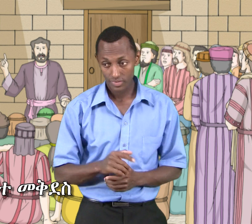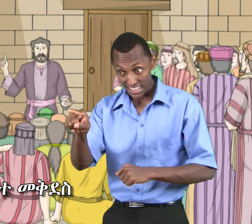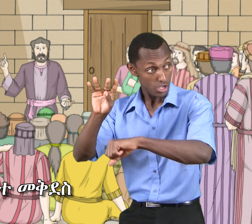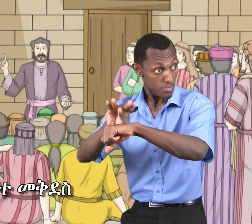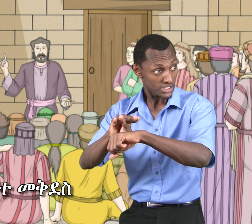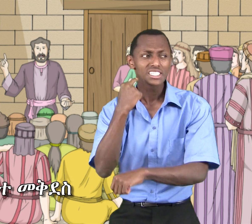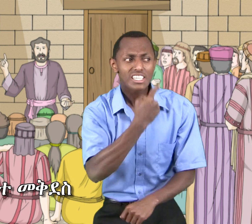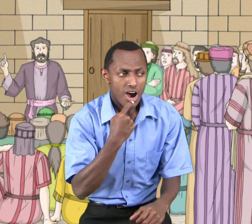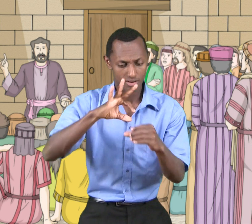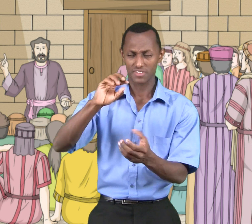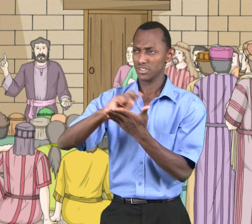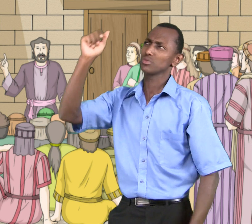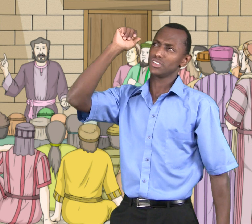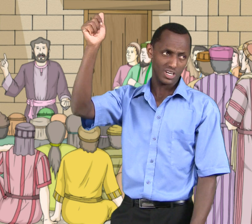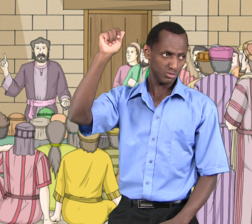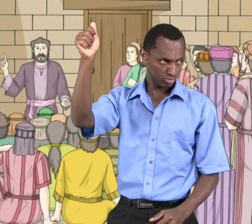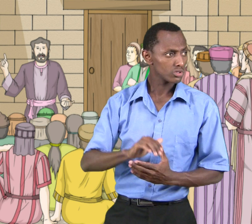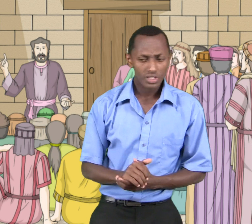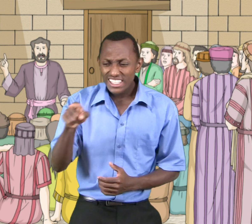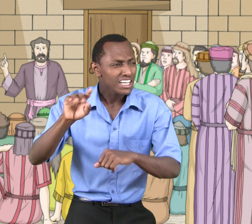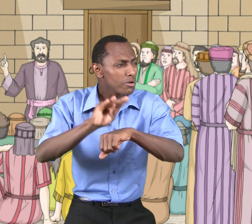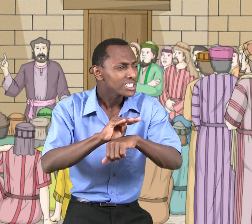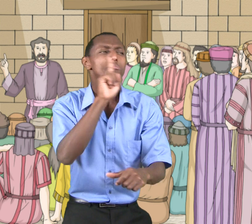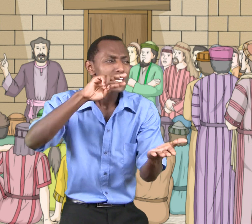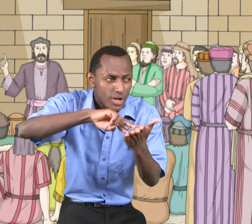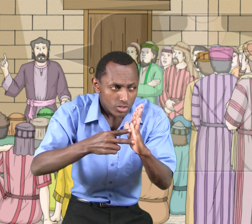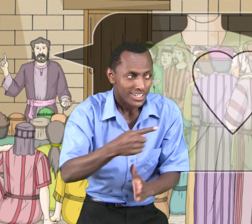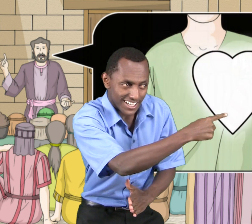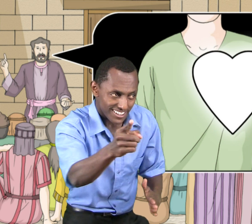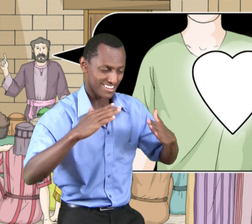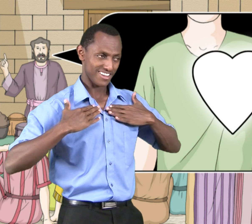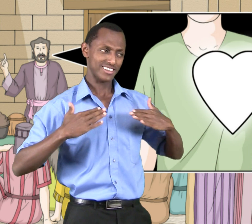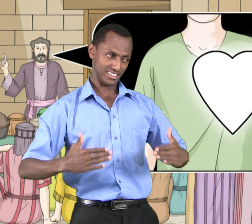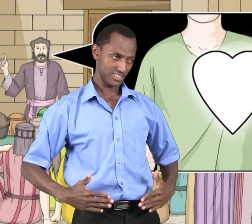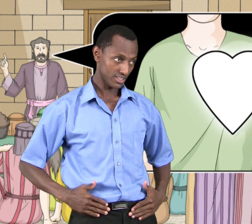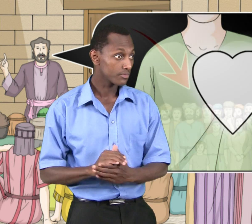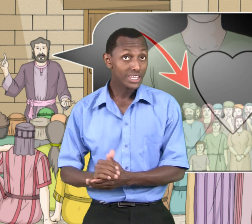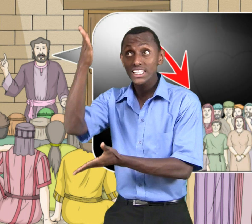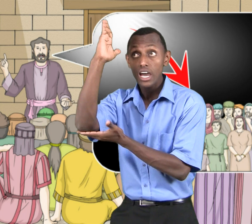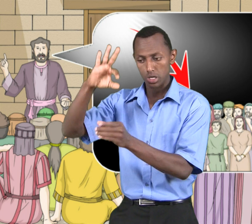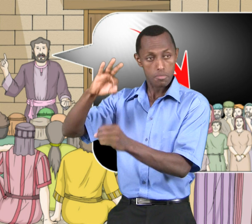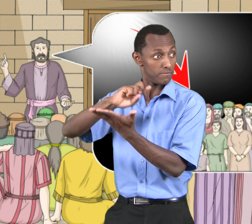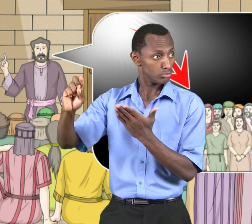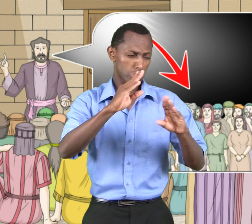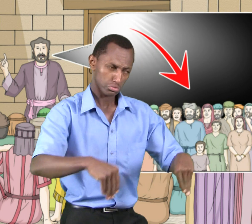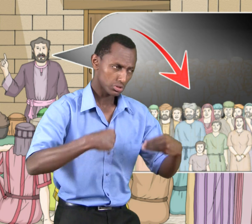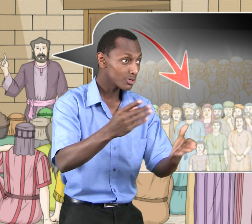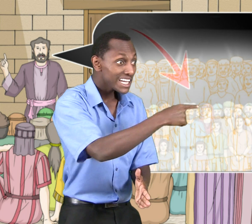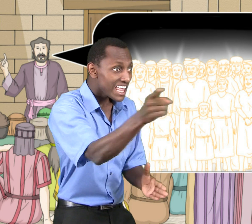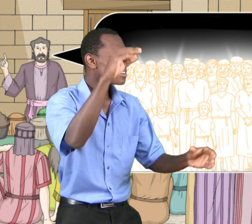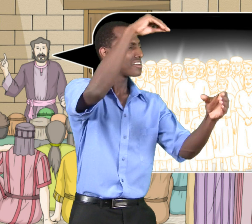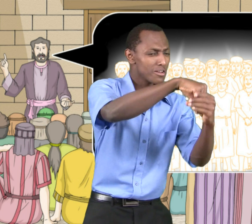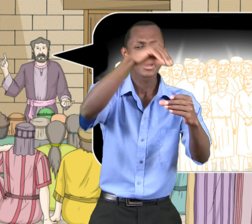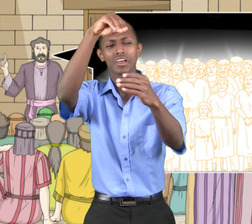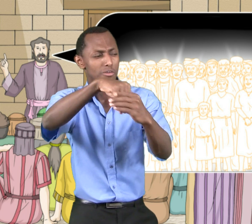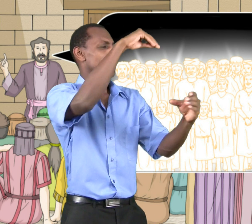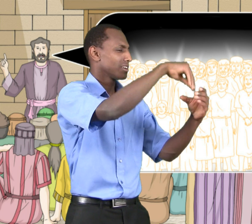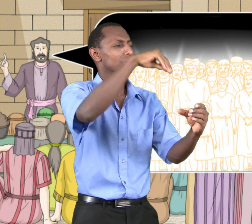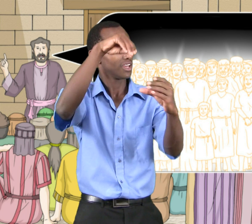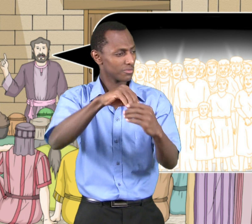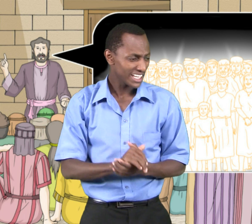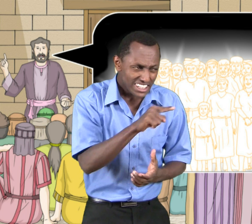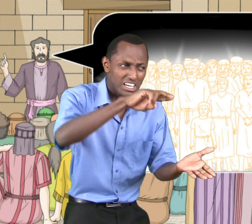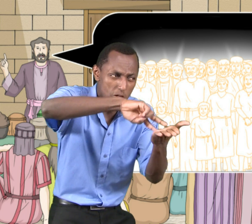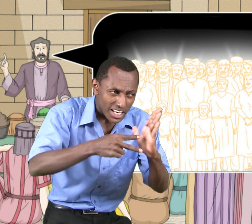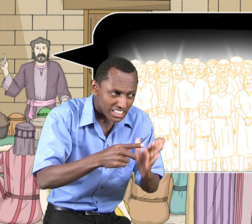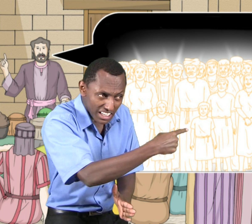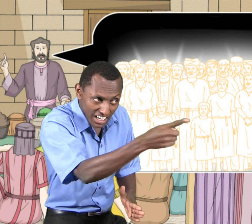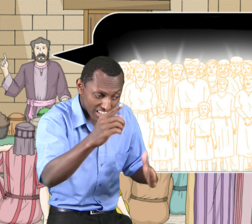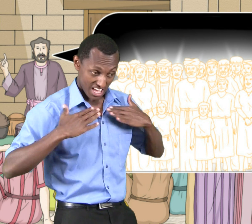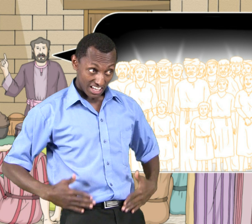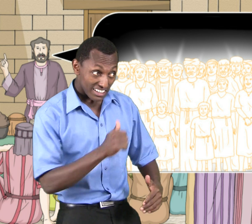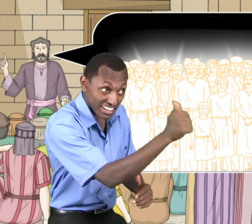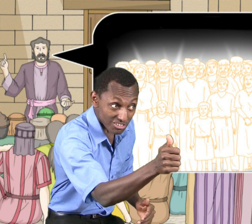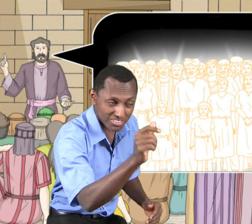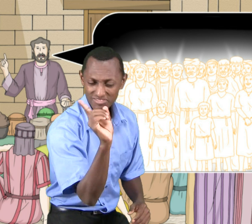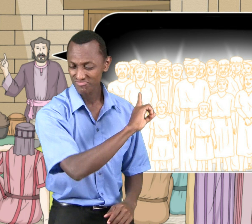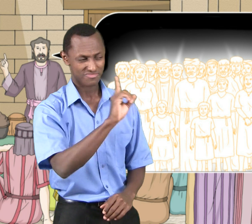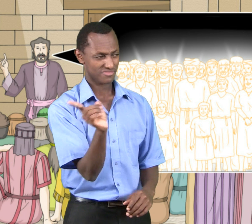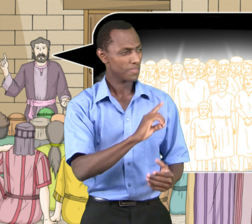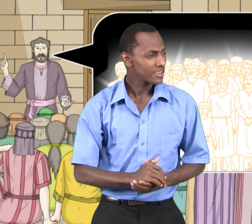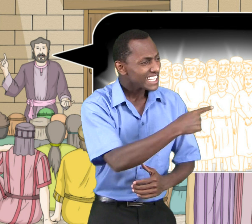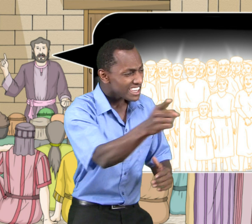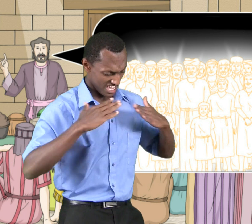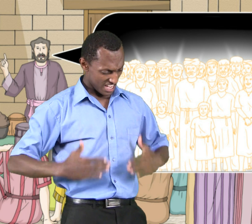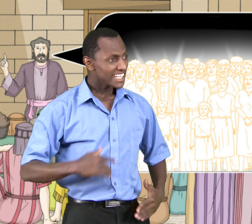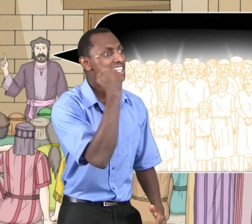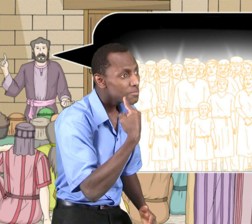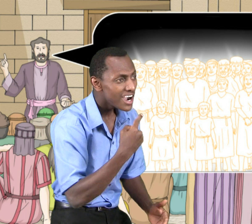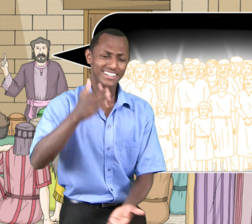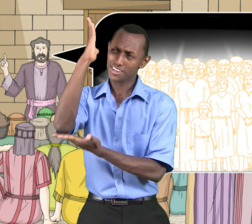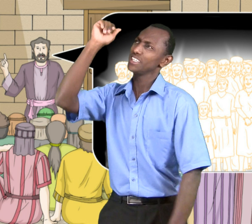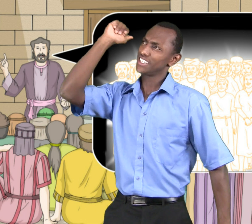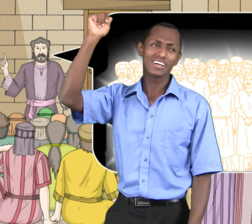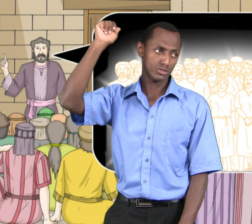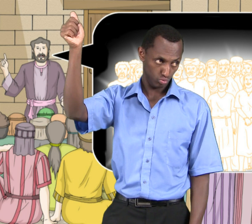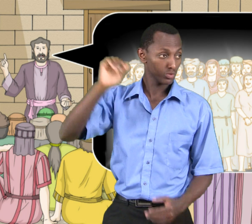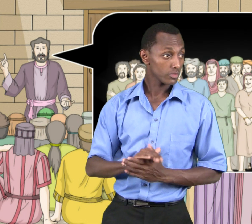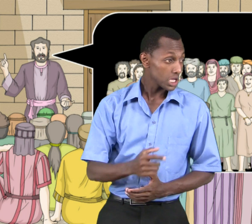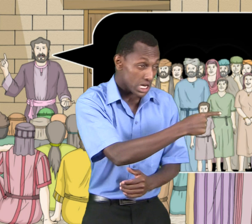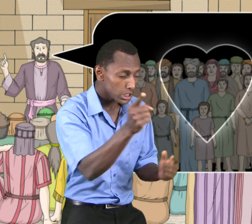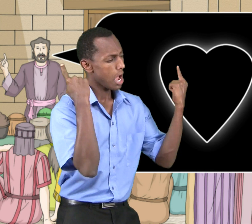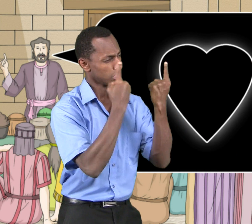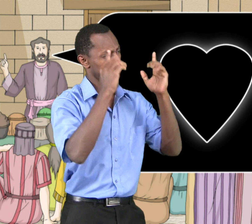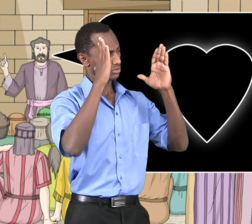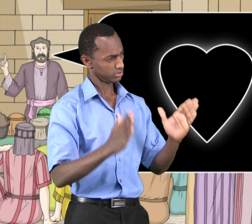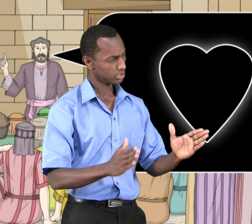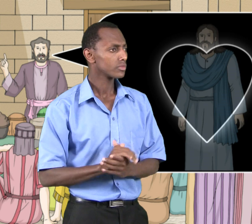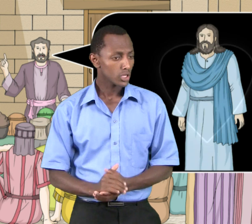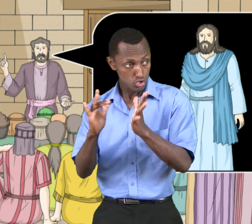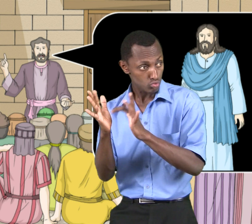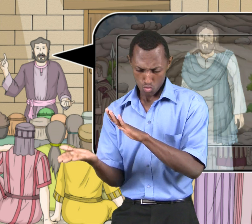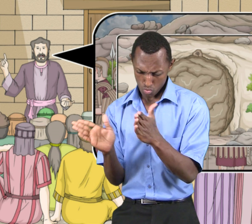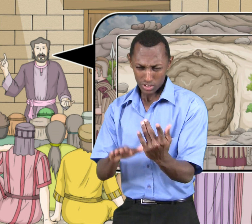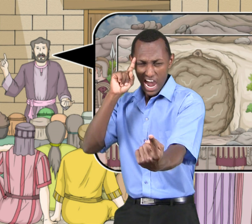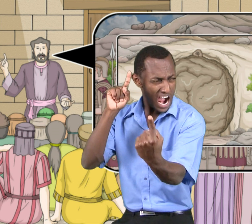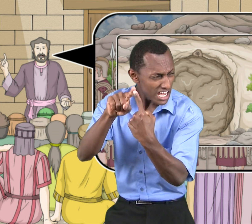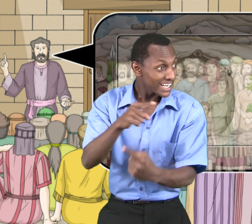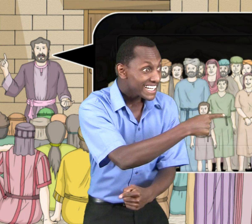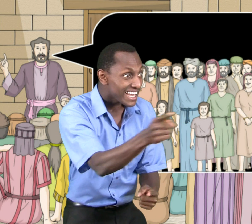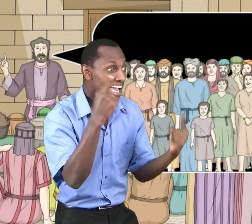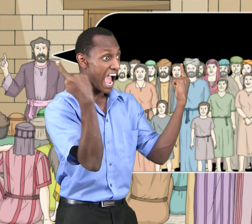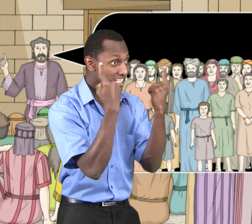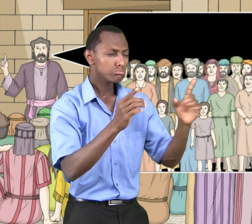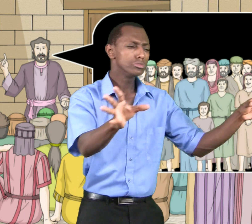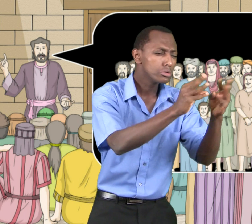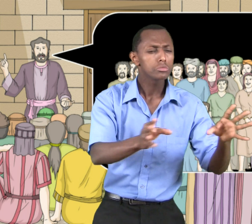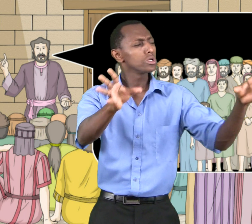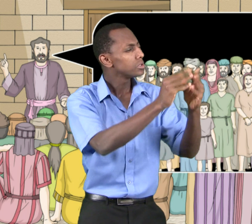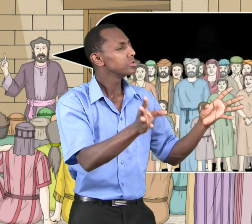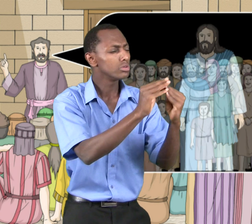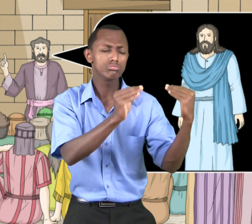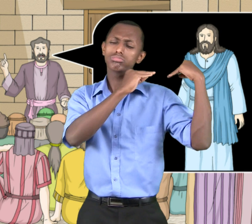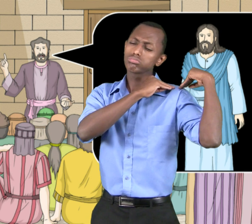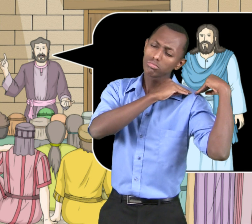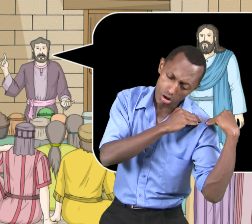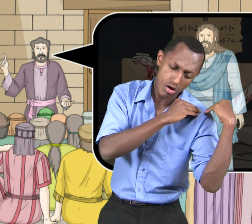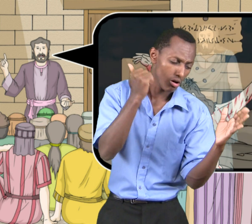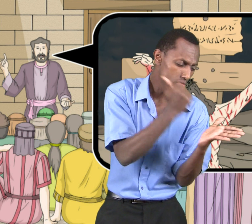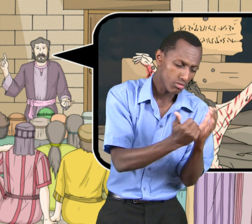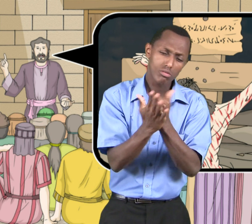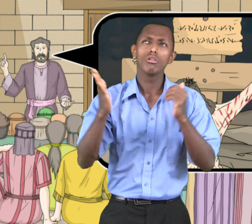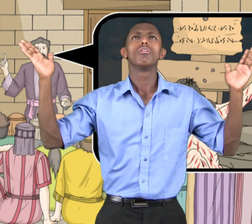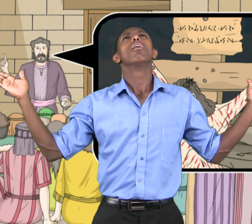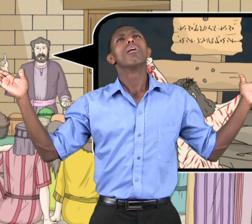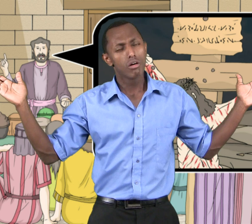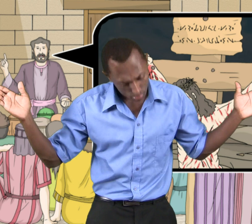Do you not know that your body is a temple of the Holy Spirit who is in you, whom you have received from God?